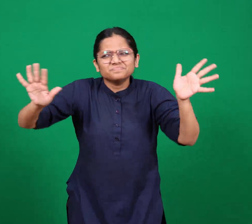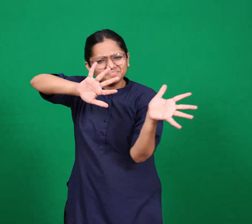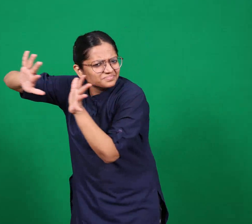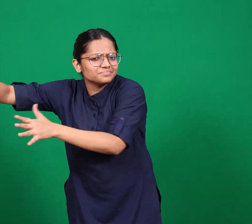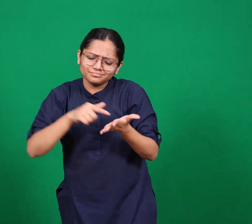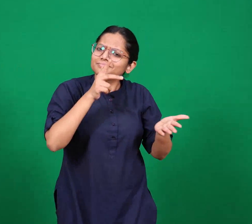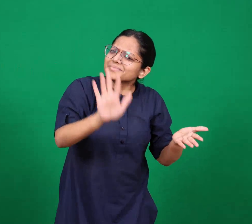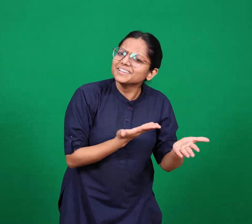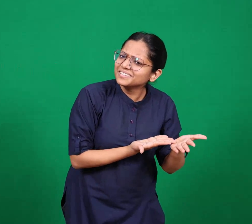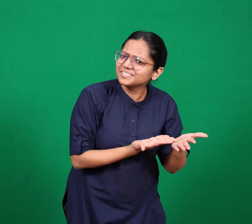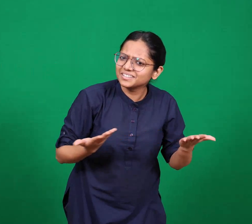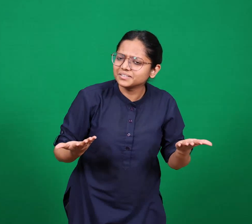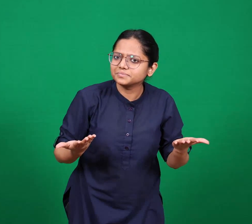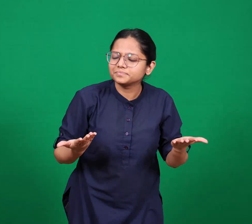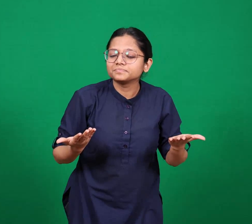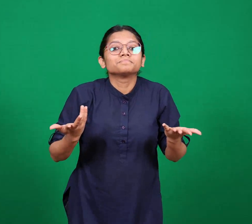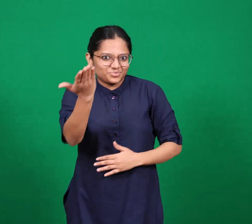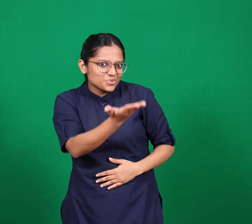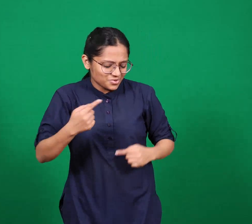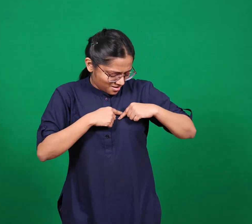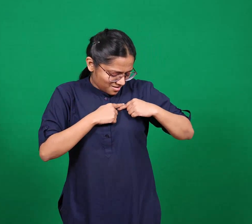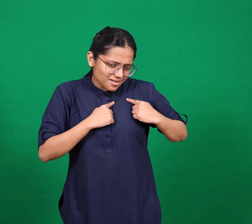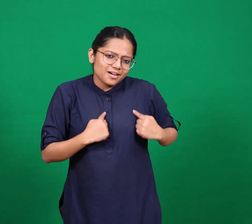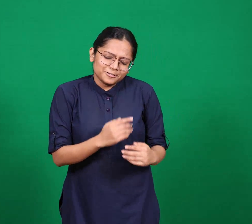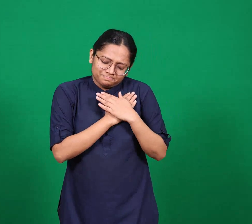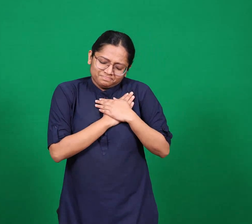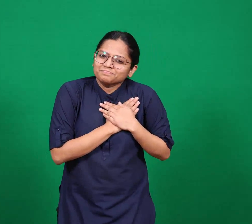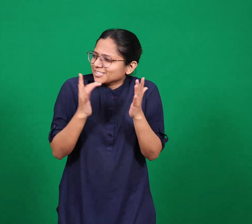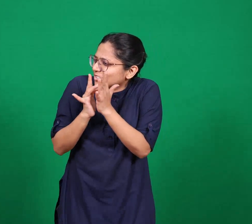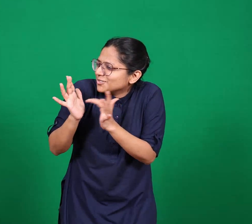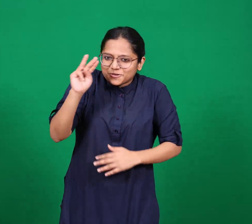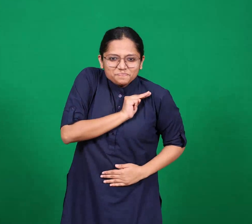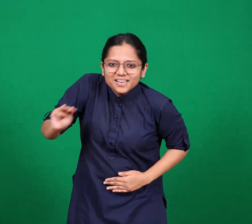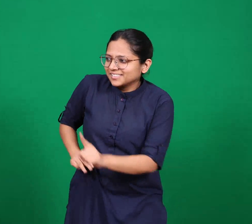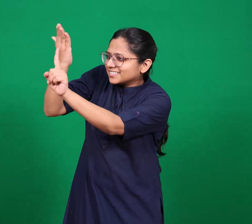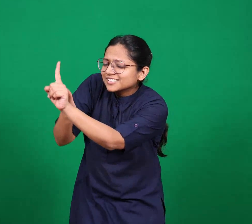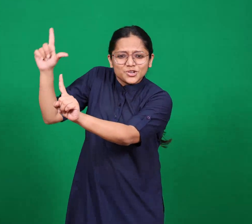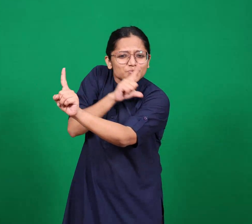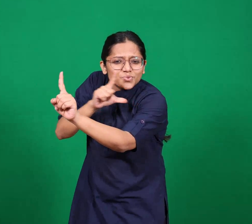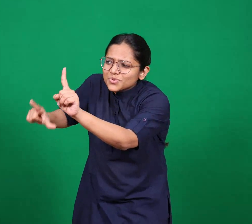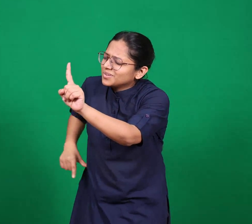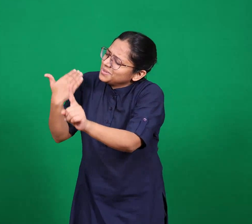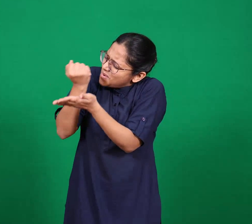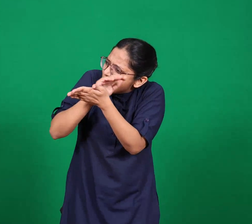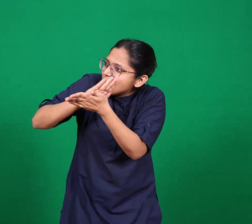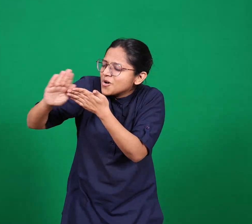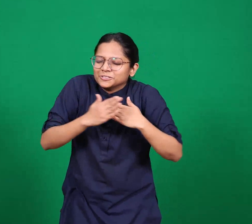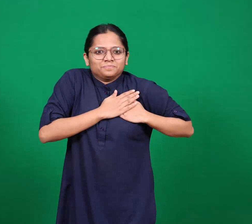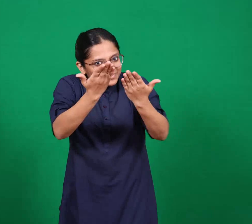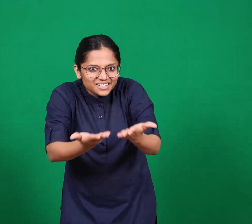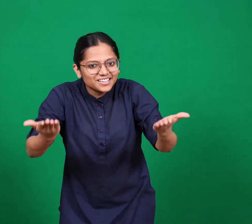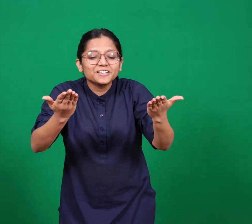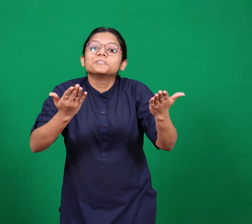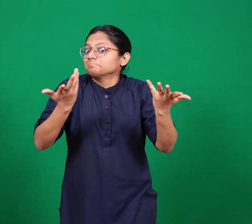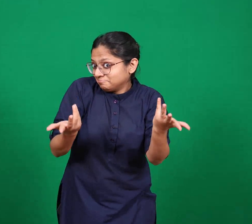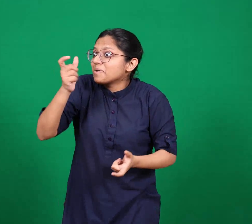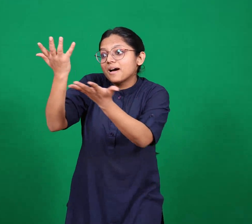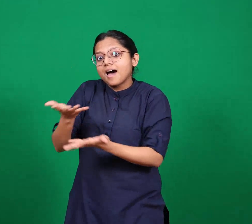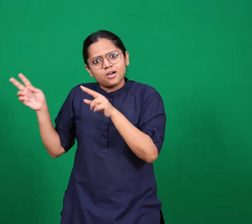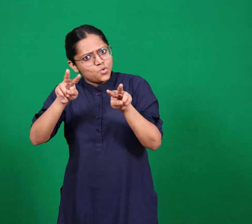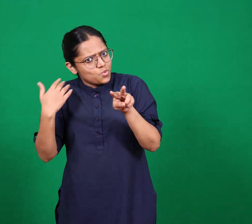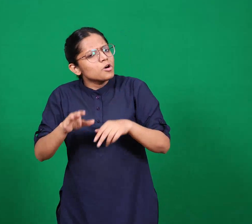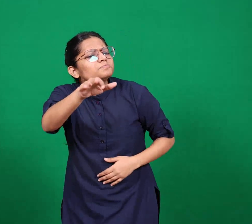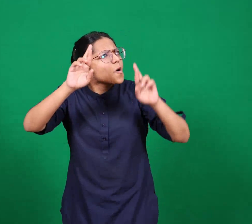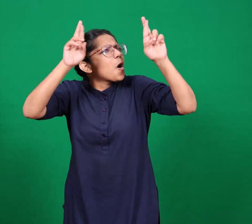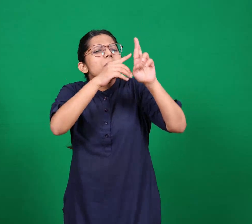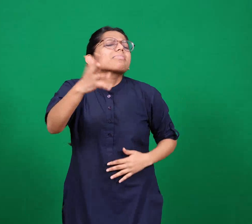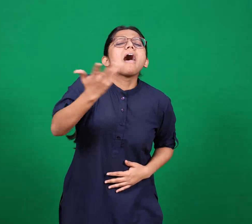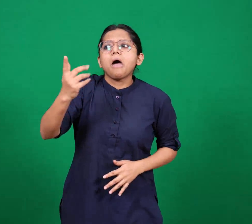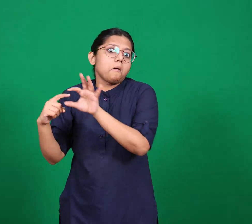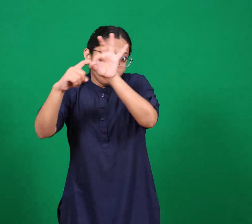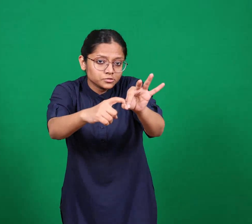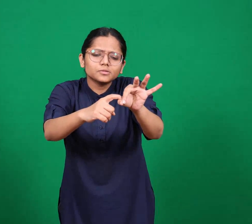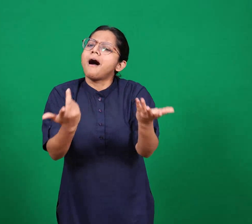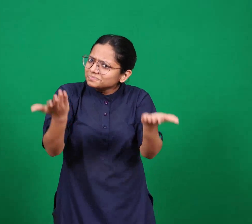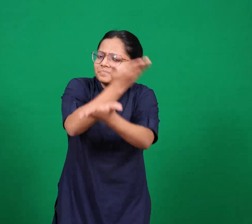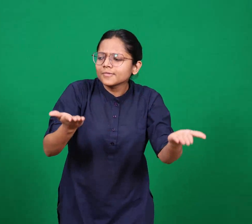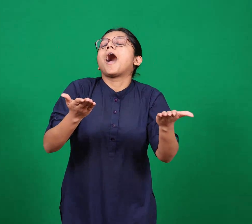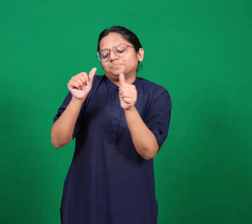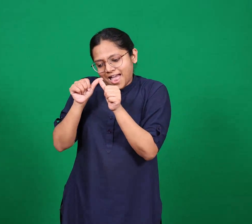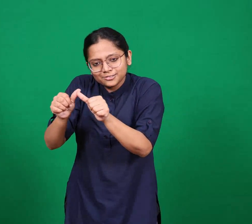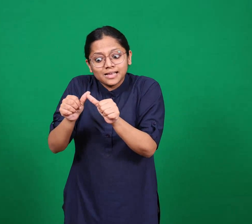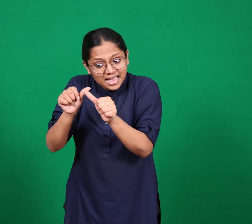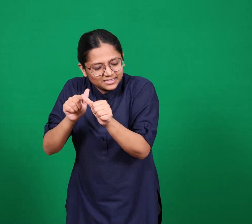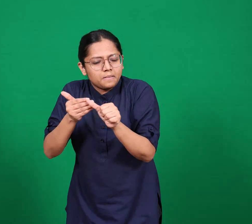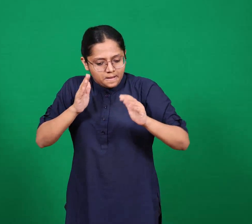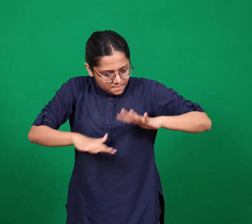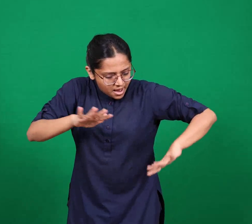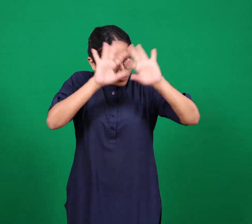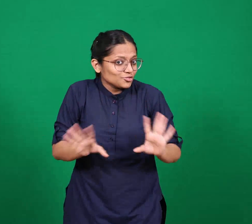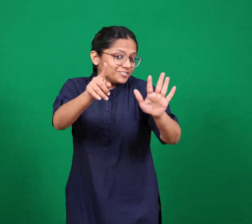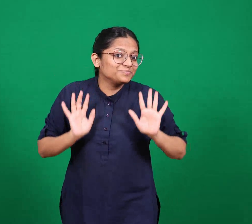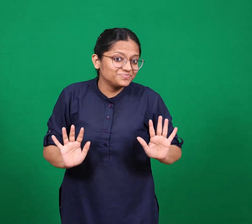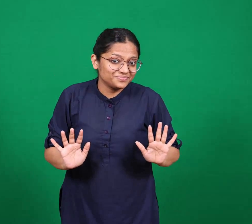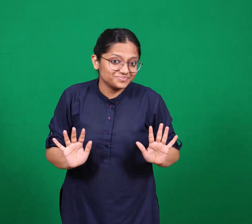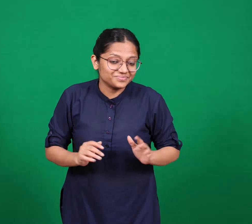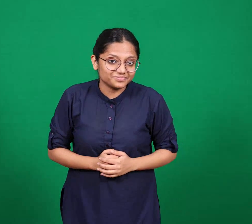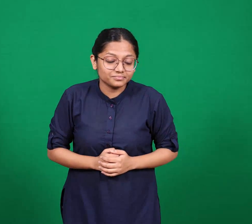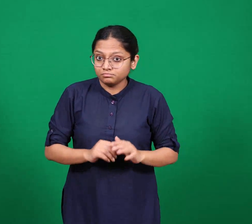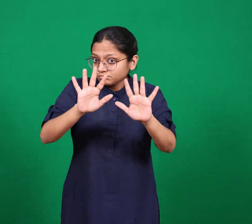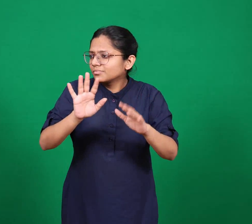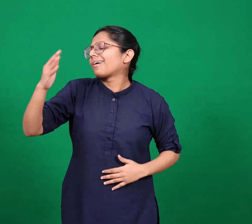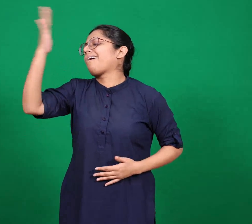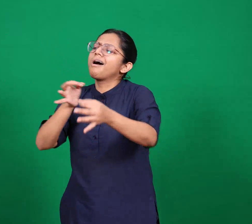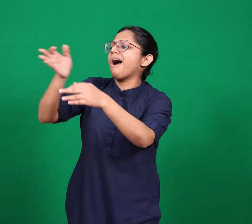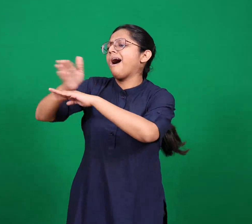Always be prepared to give a defense to everyone who asks you the reason for the hope that is in you.